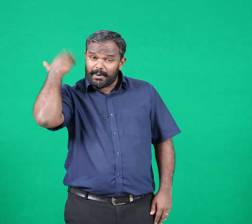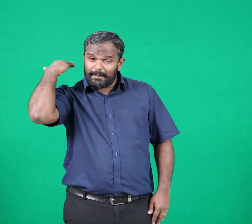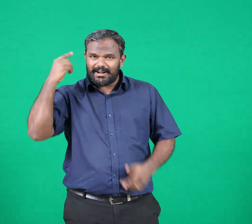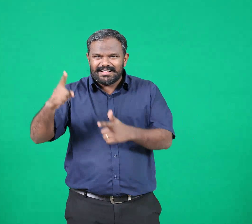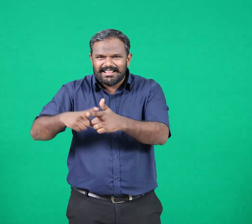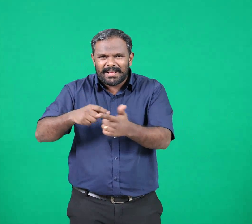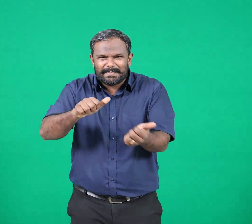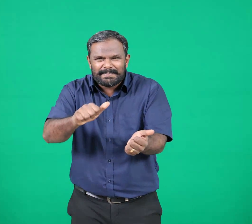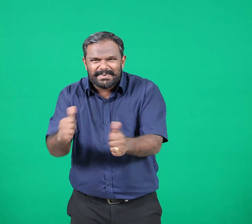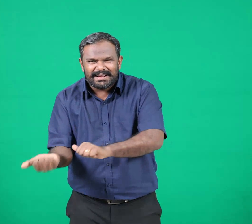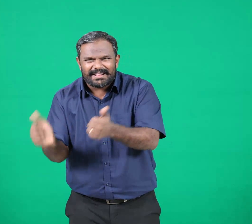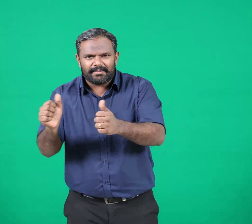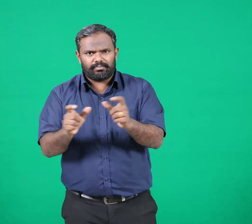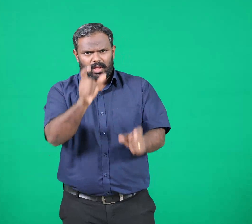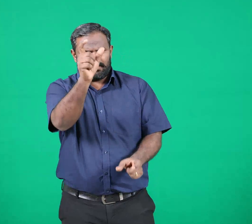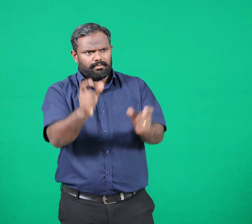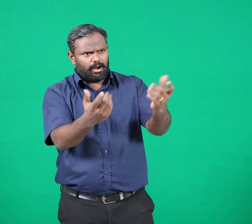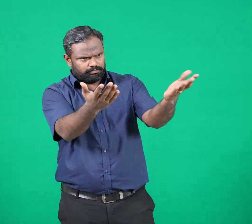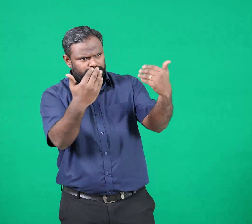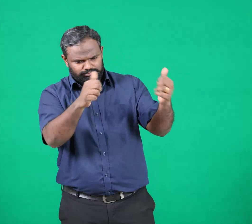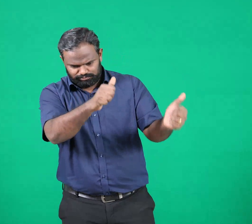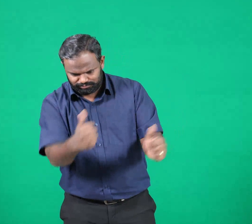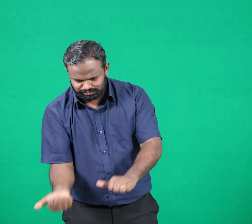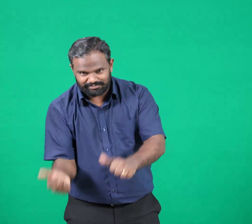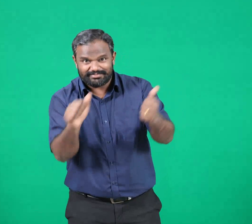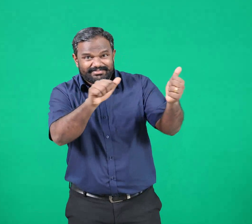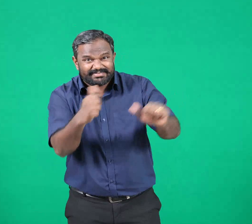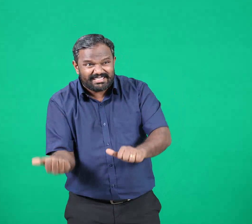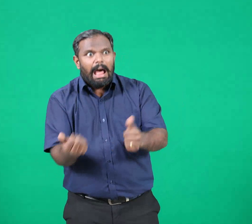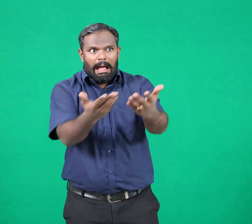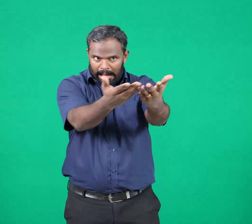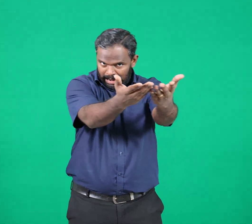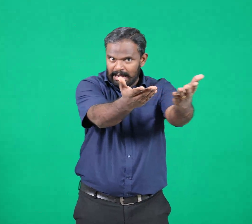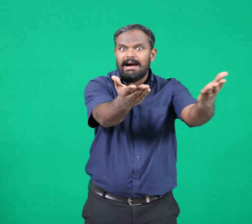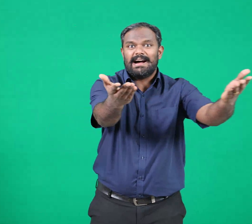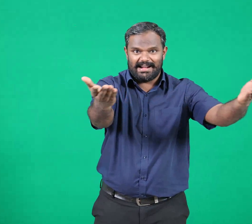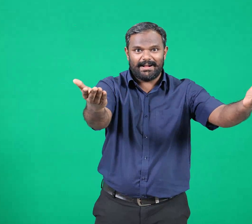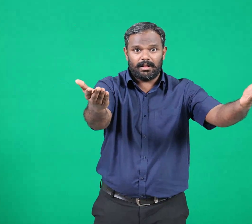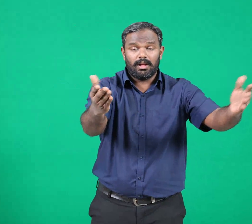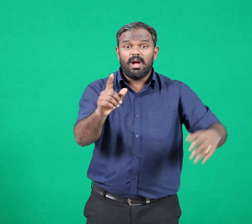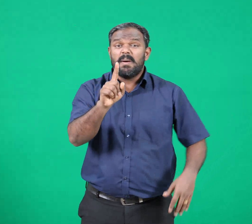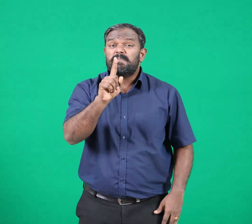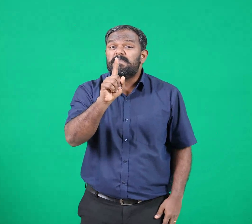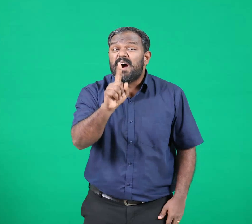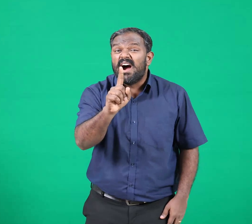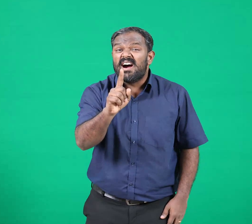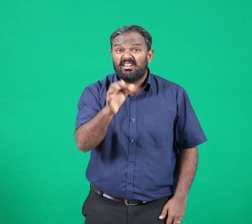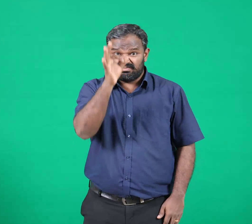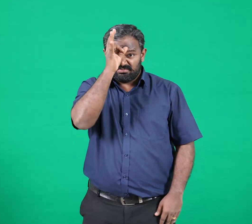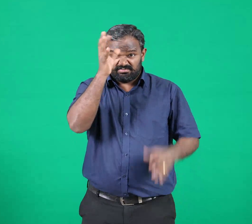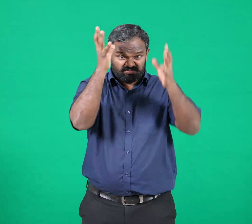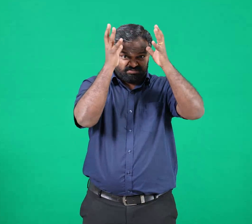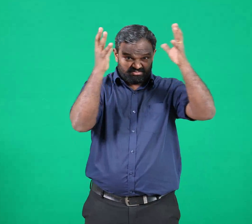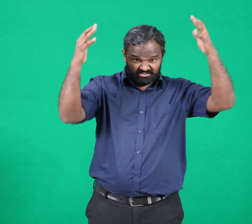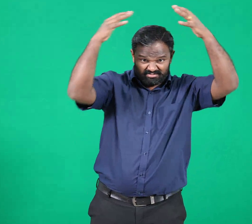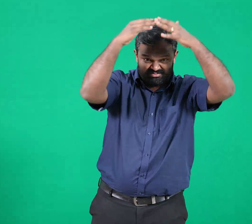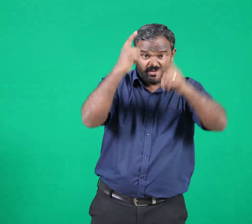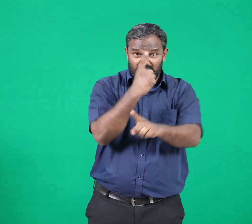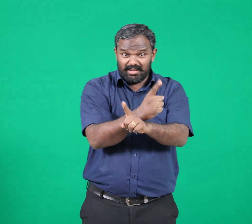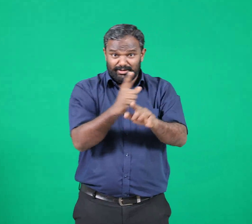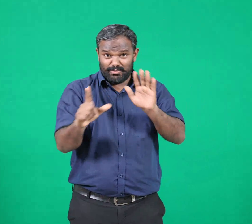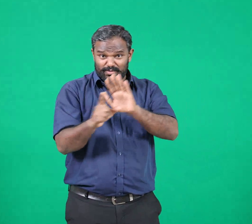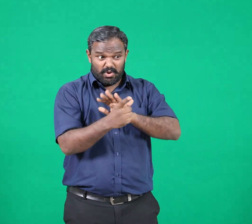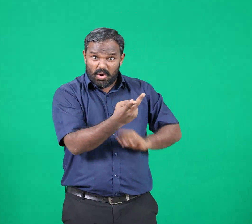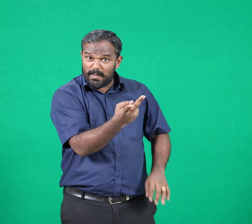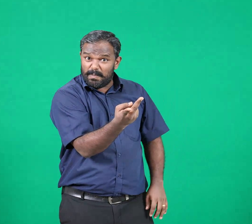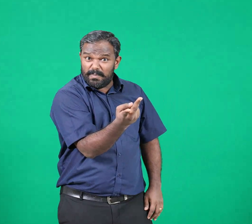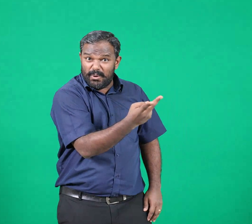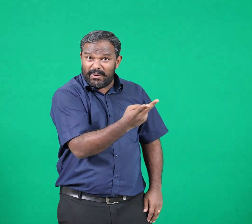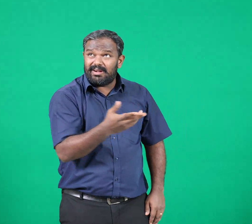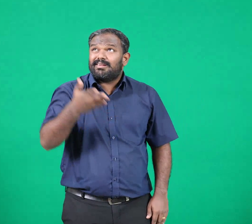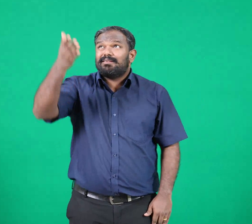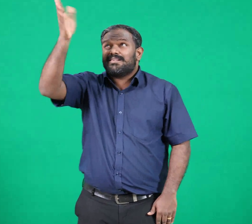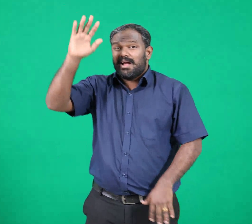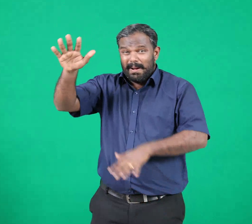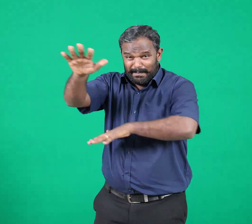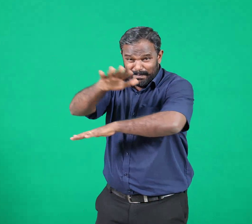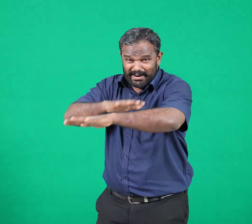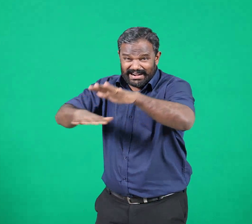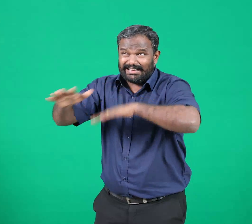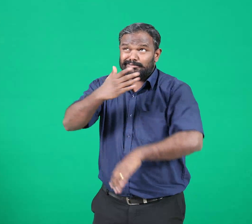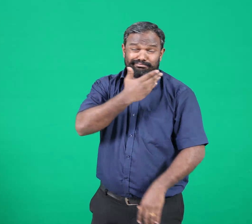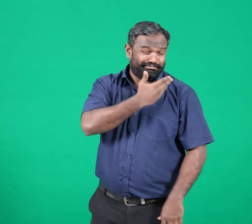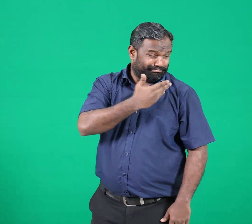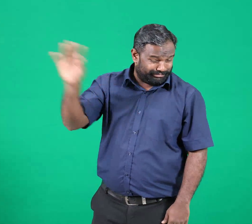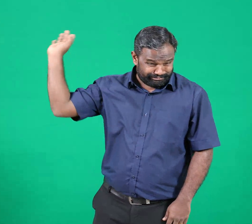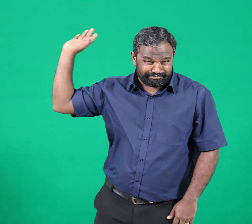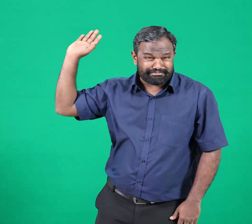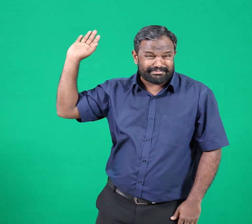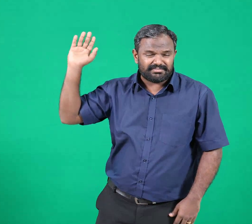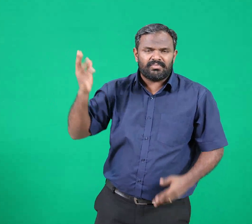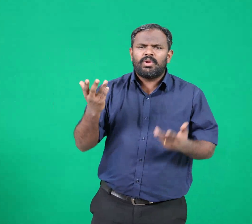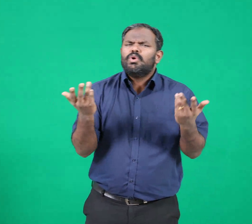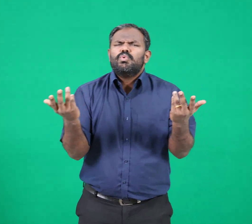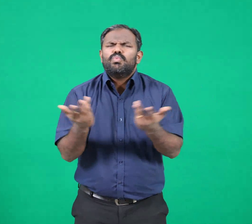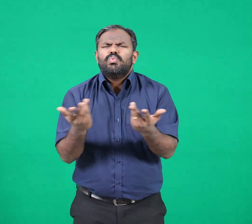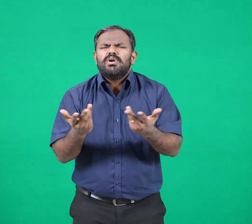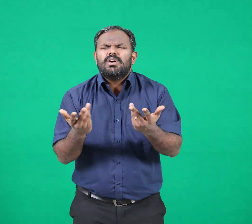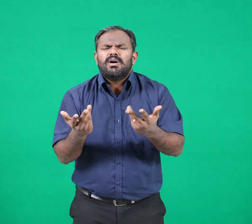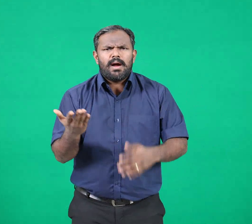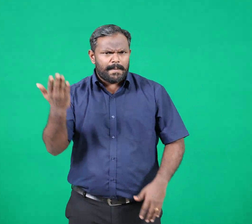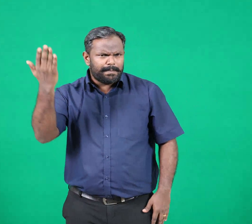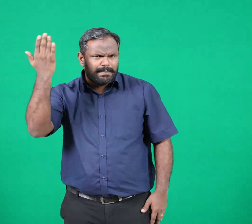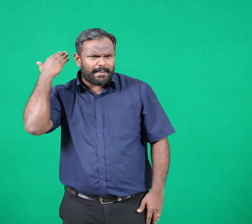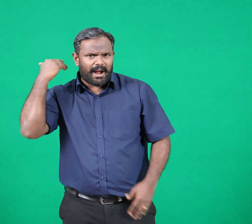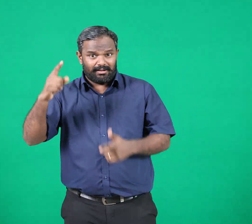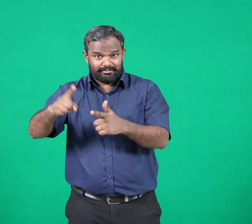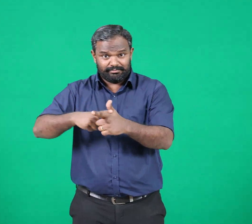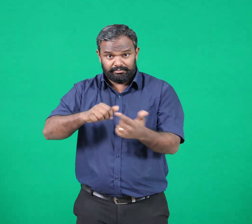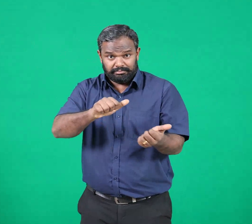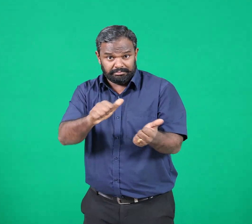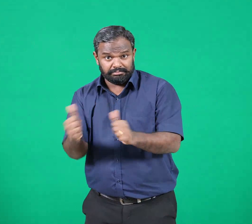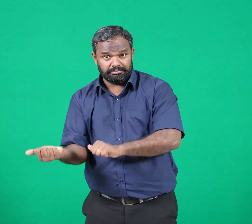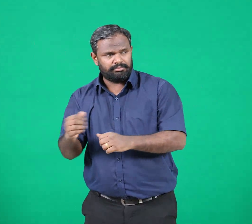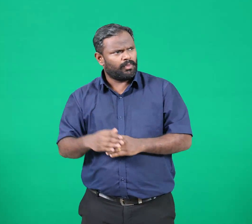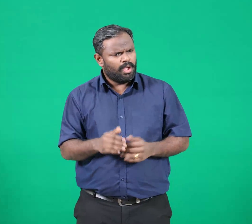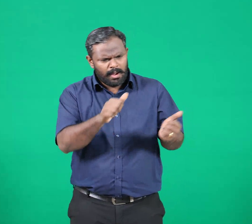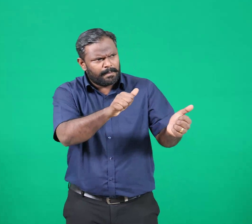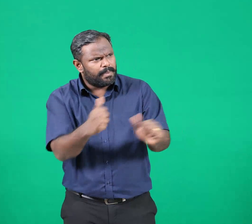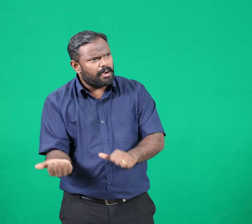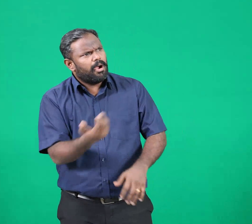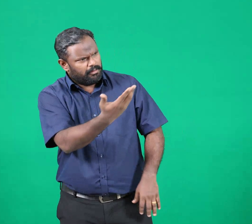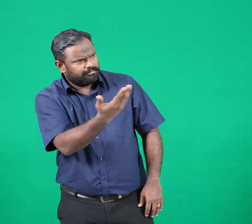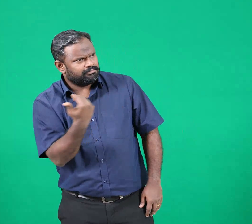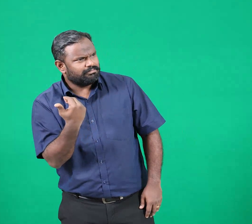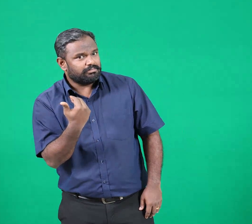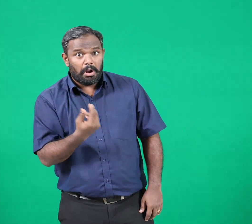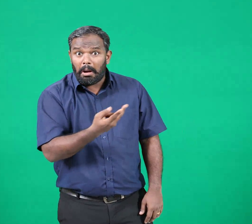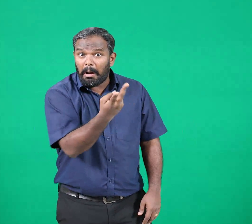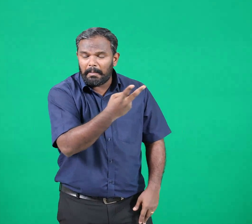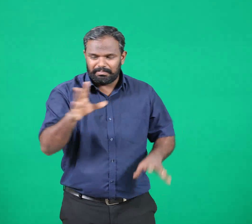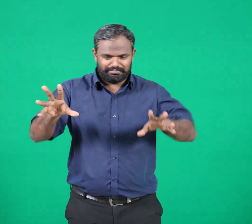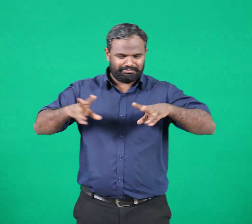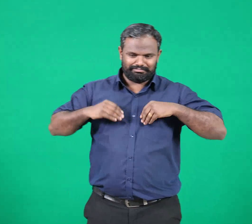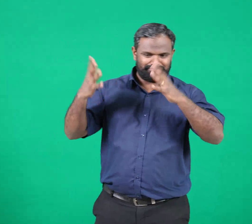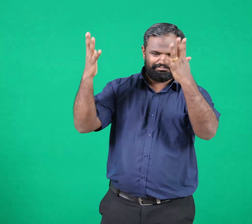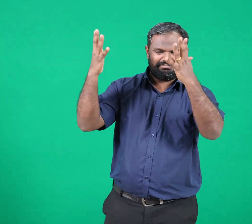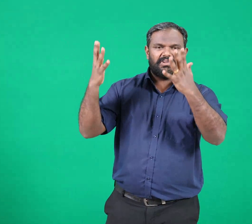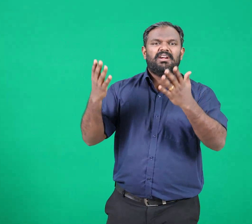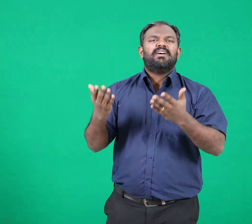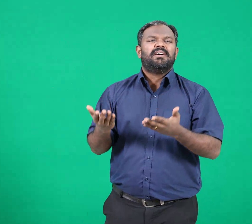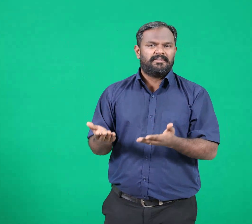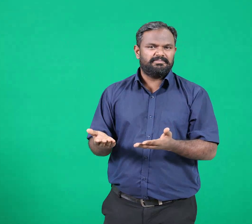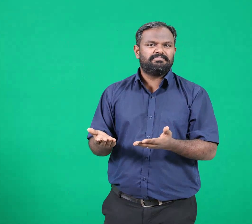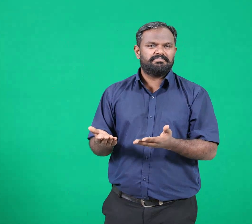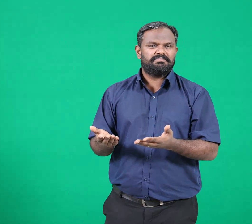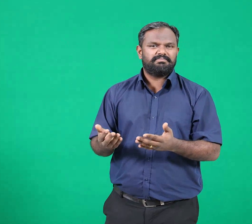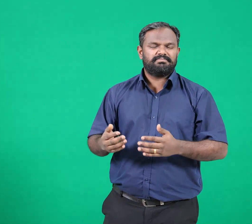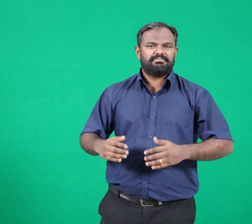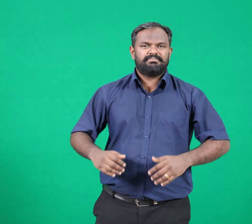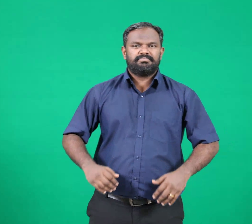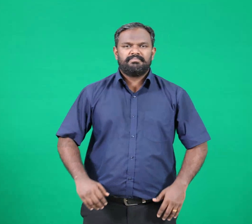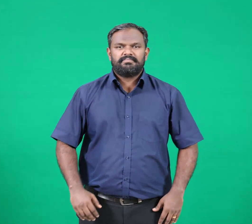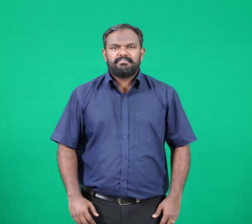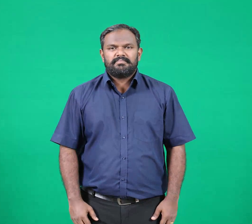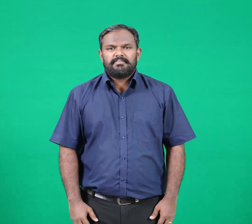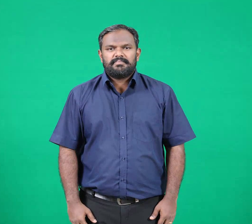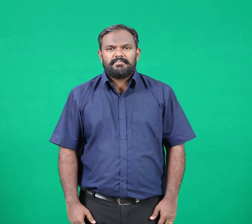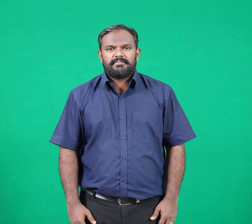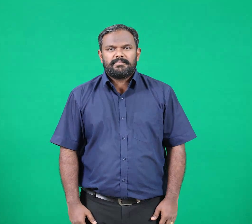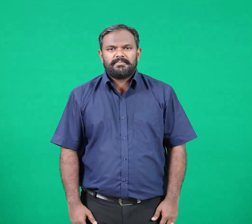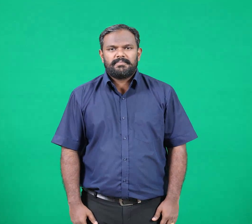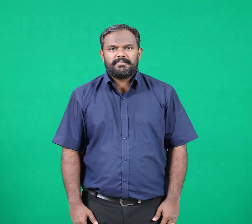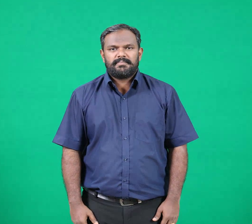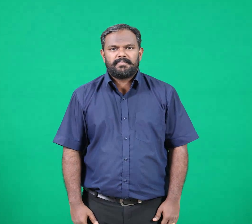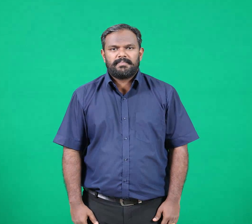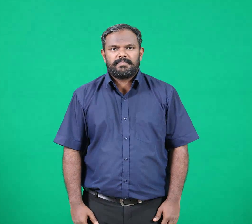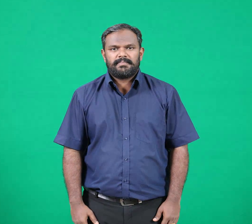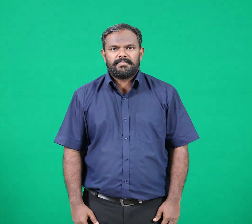But the Pharisees and experts in the law rejected God's purpose for themselves, because they had not been baptized by John.